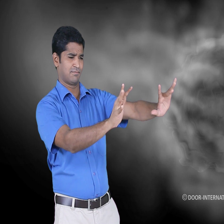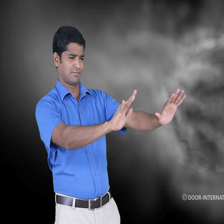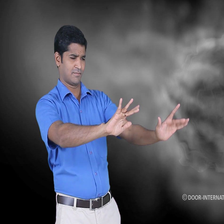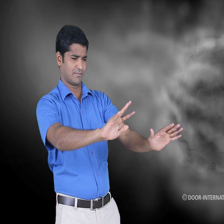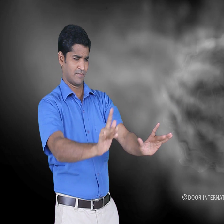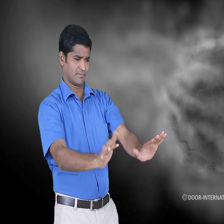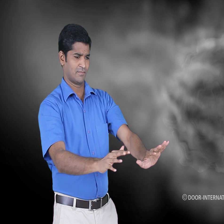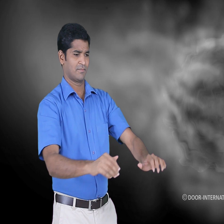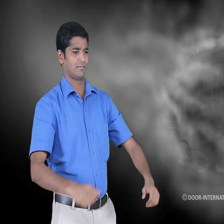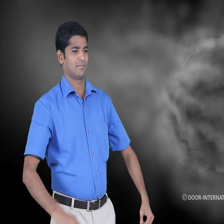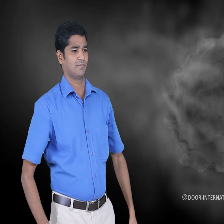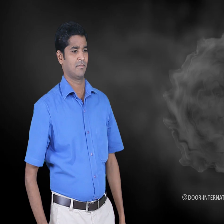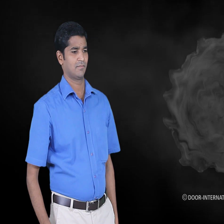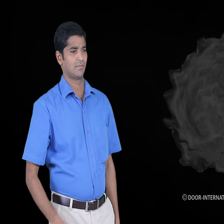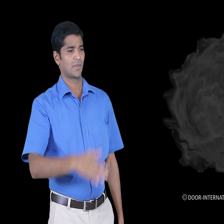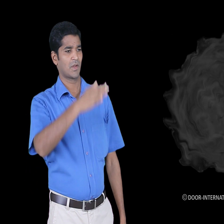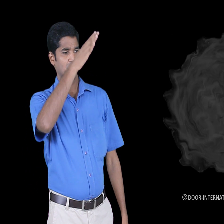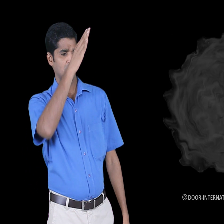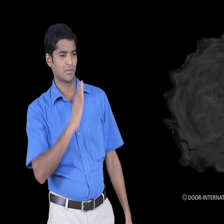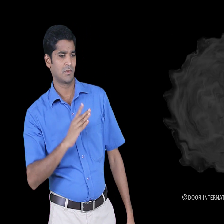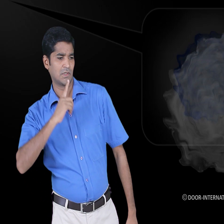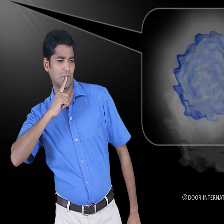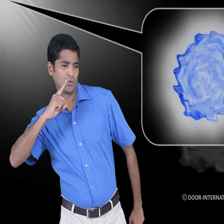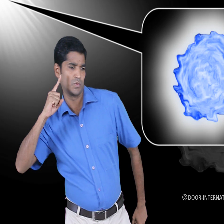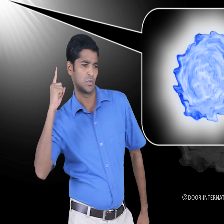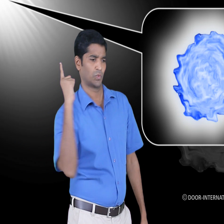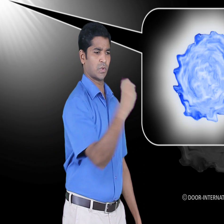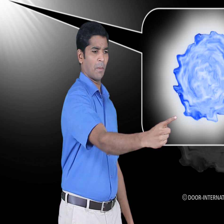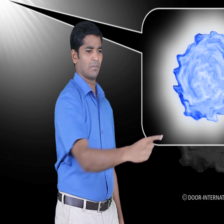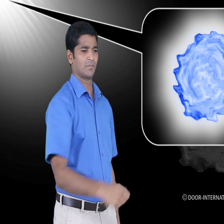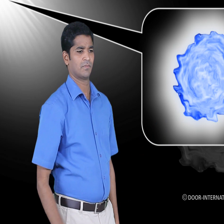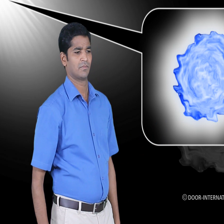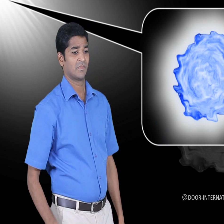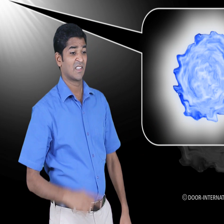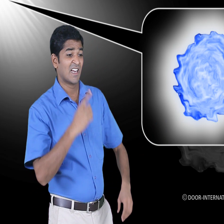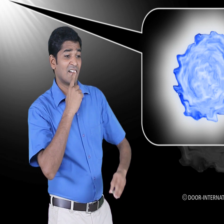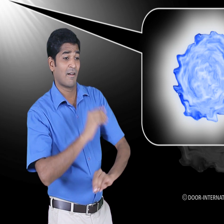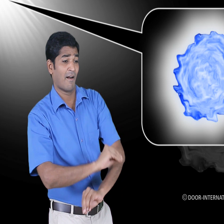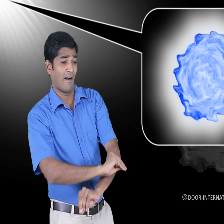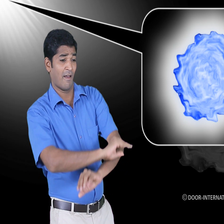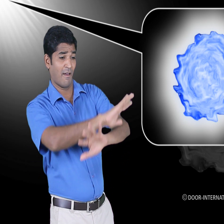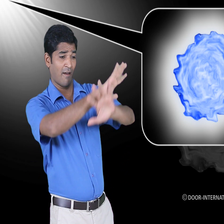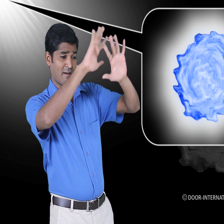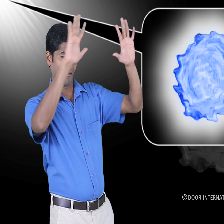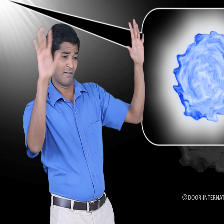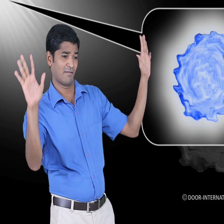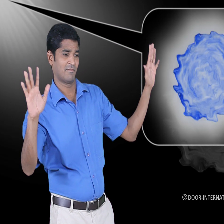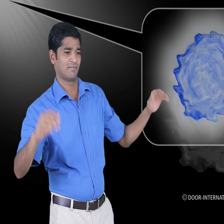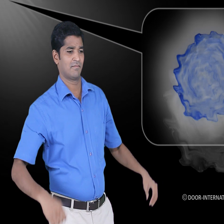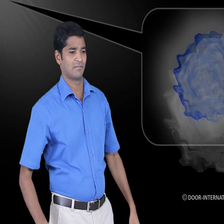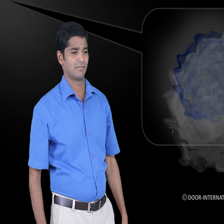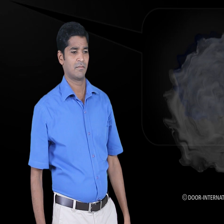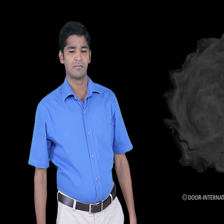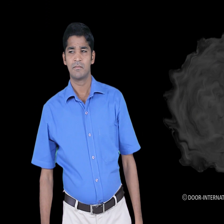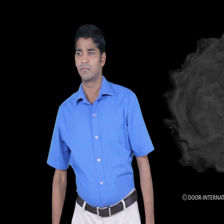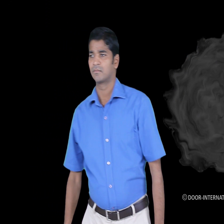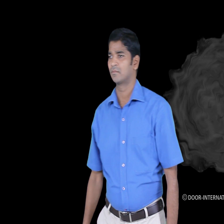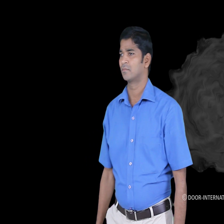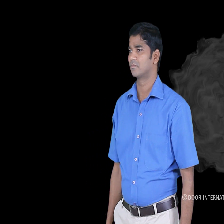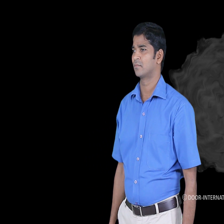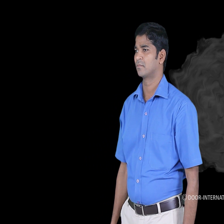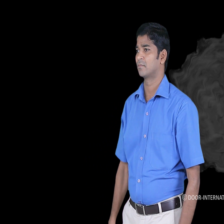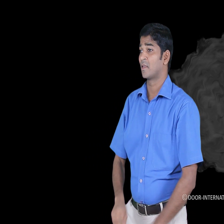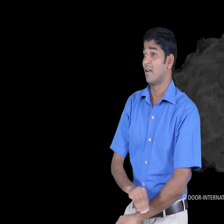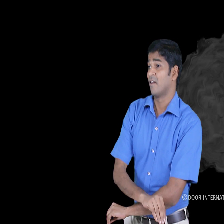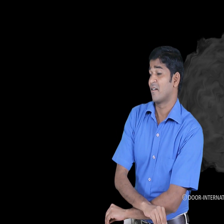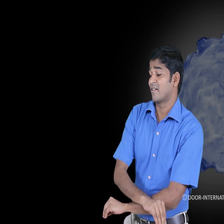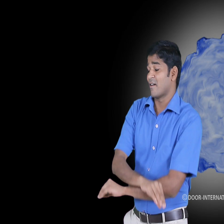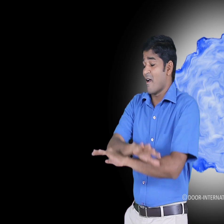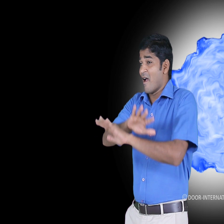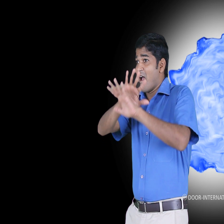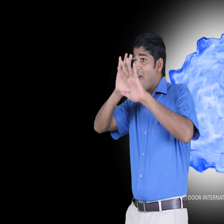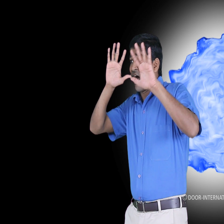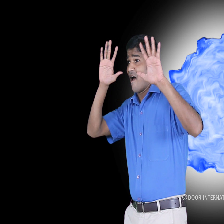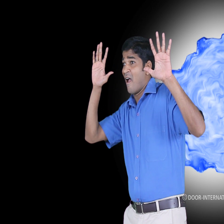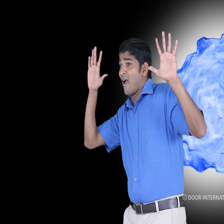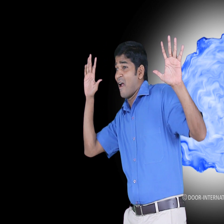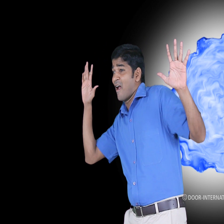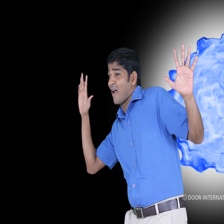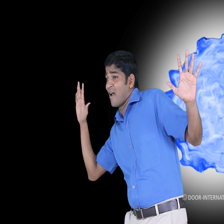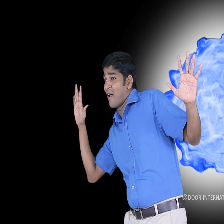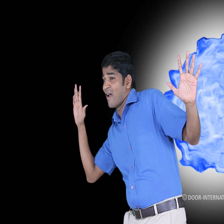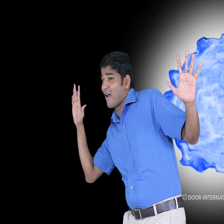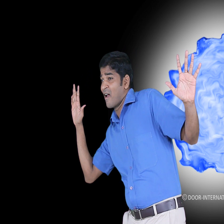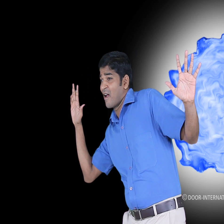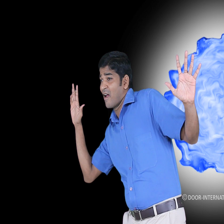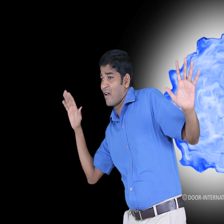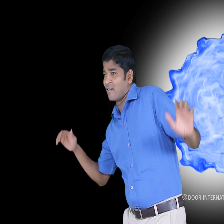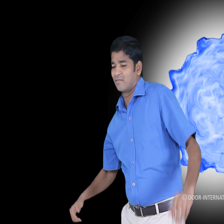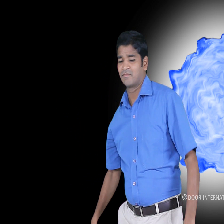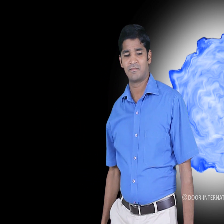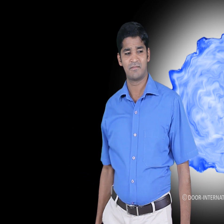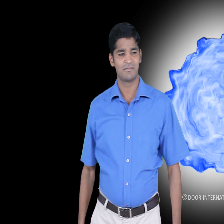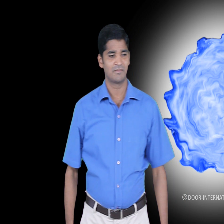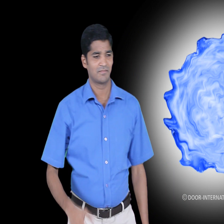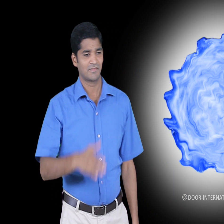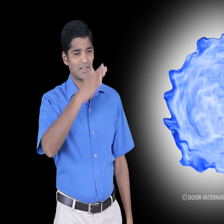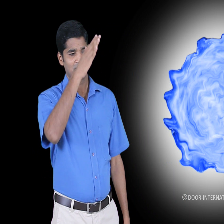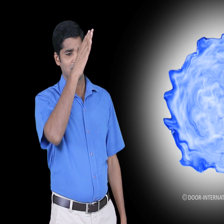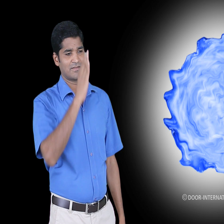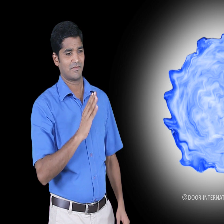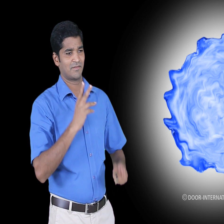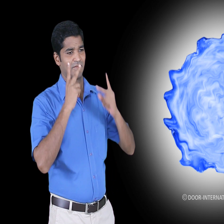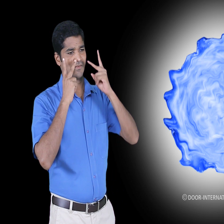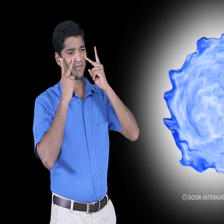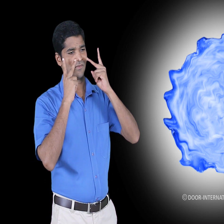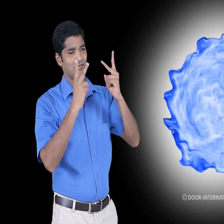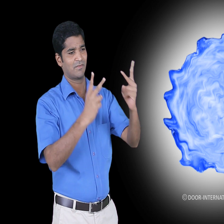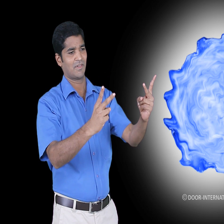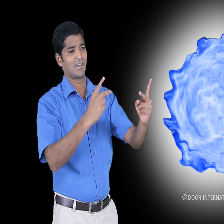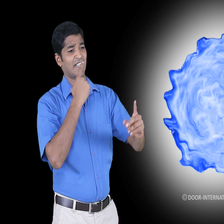And God said, “Let there be light,” and there was light.